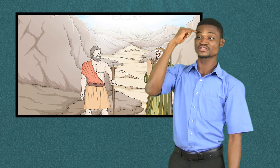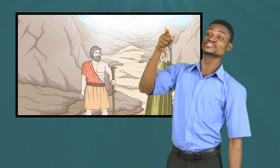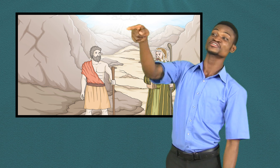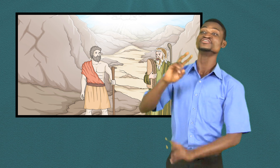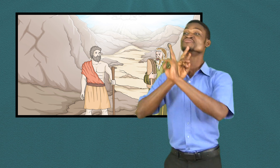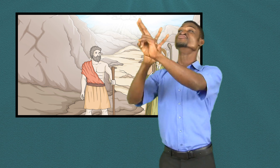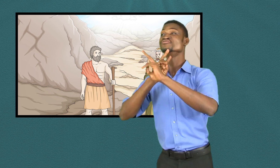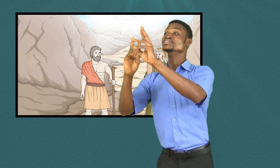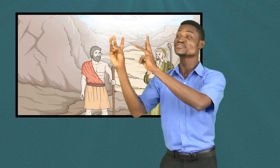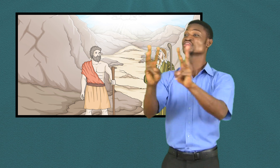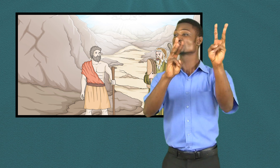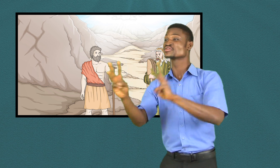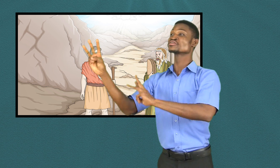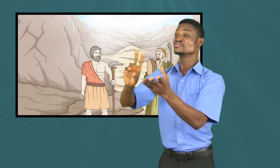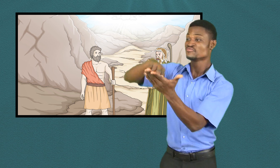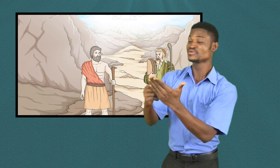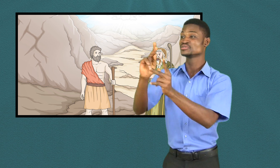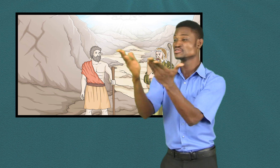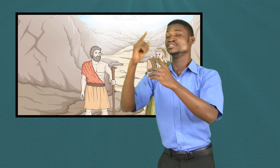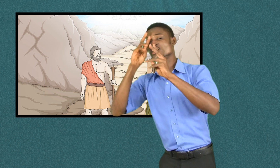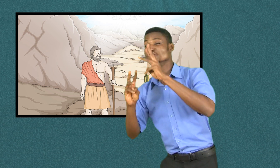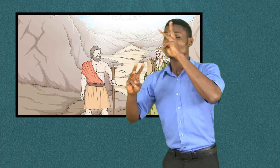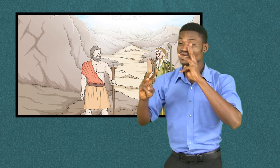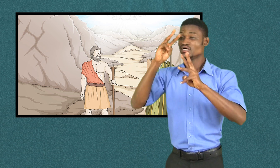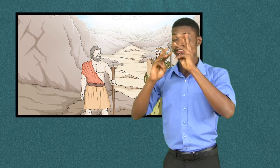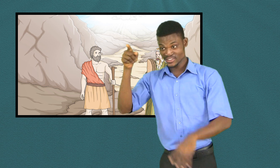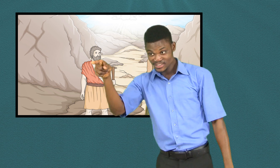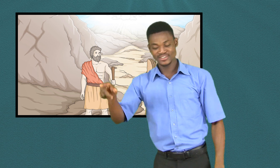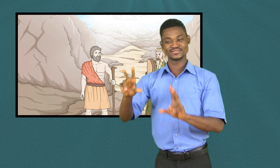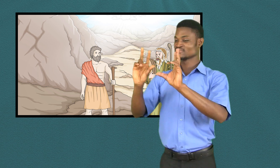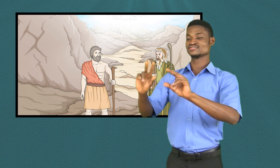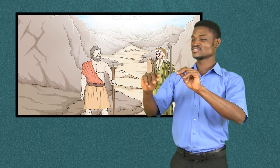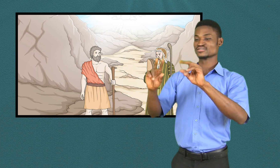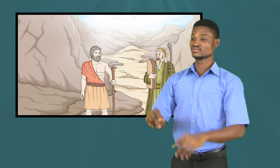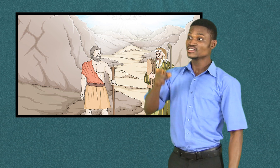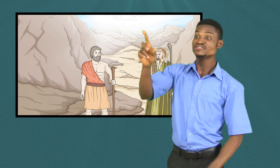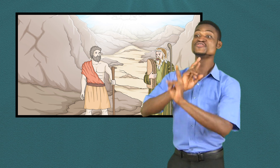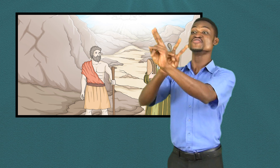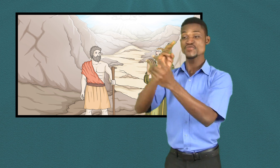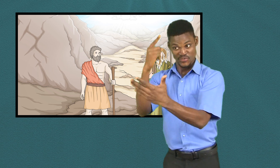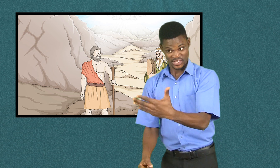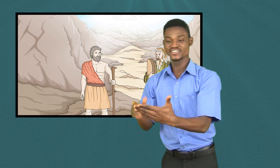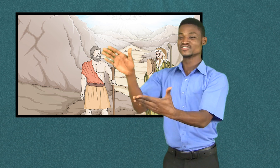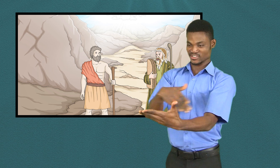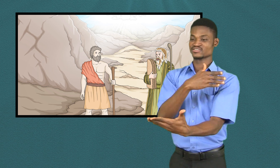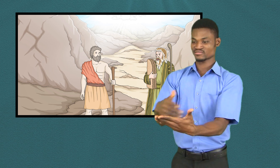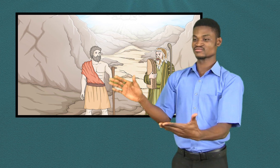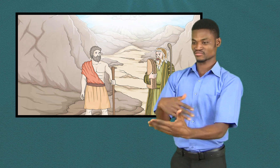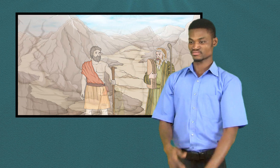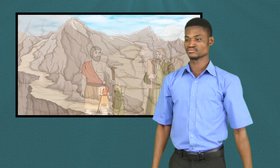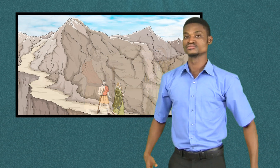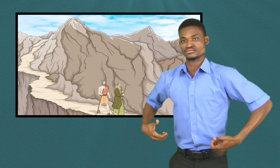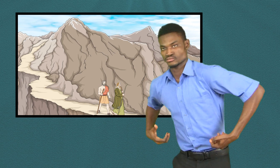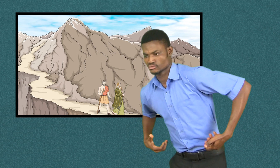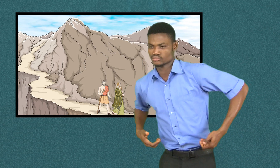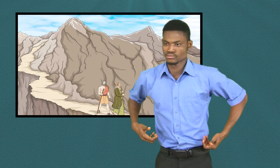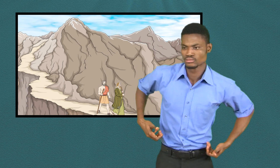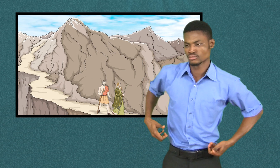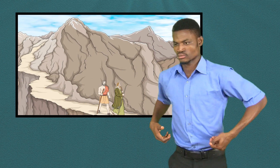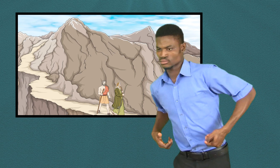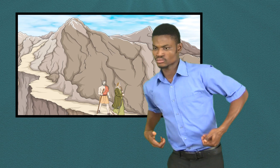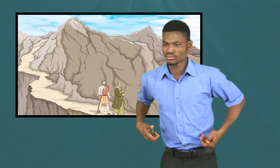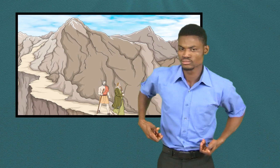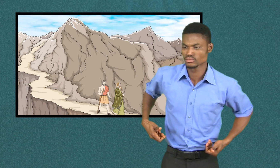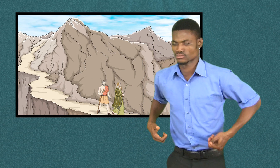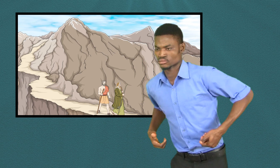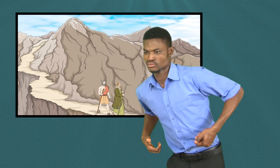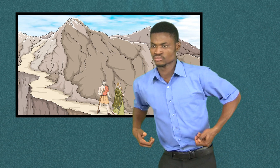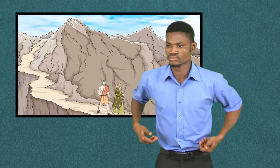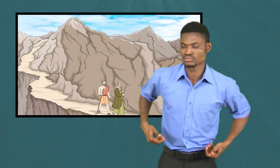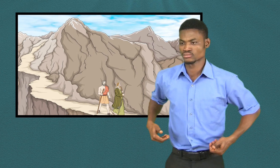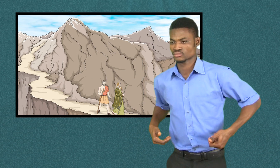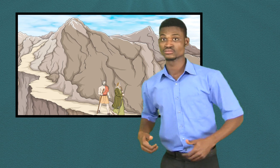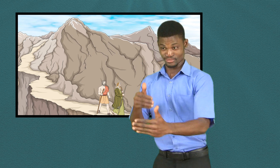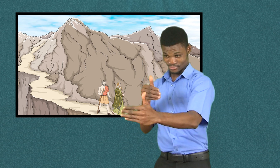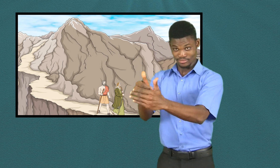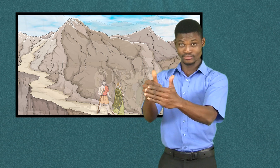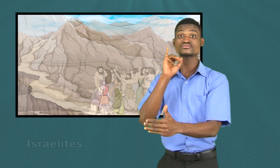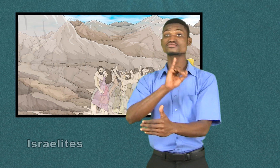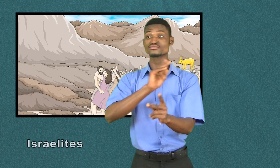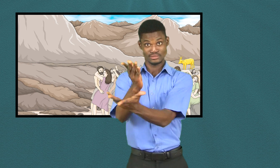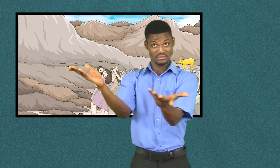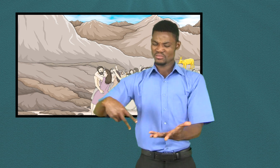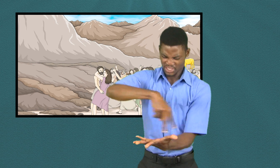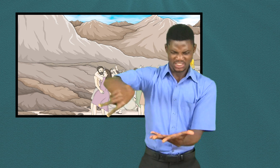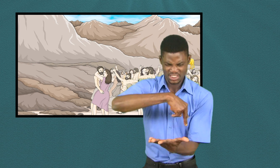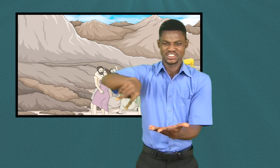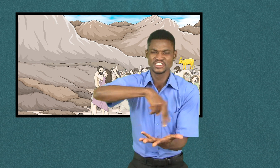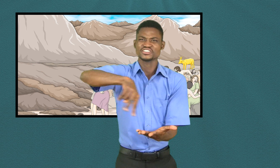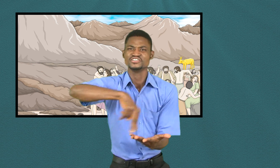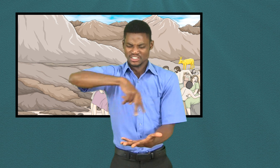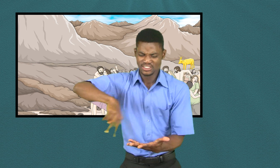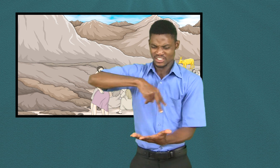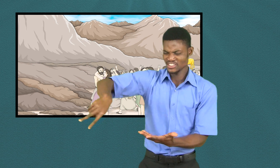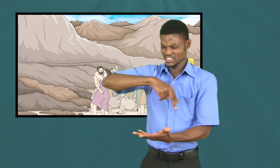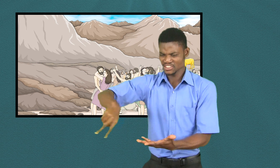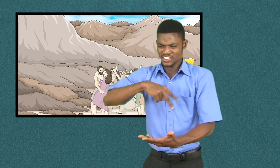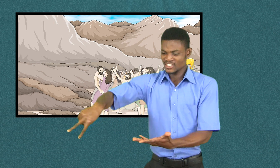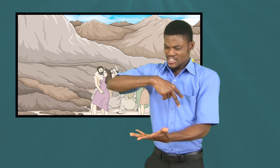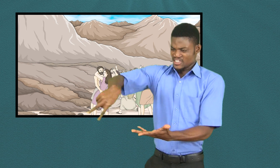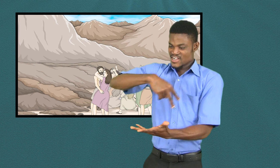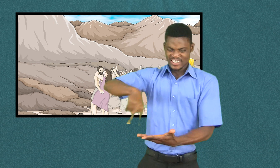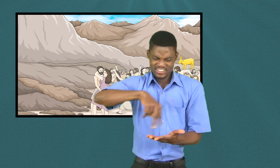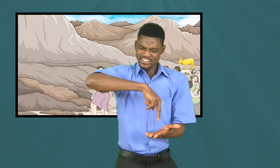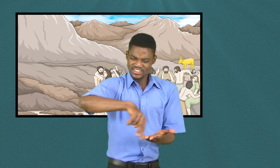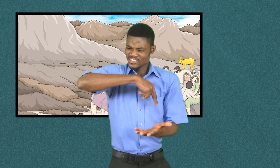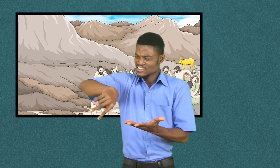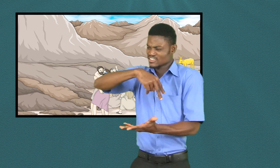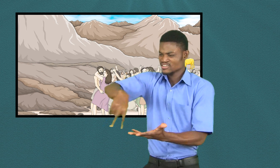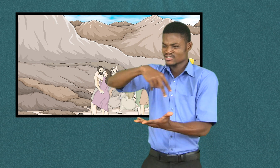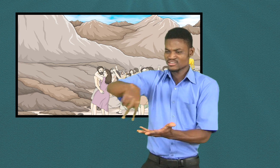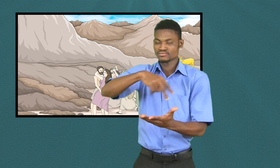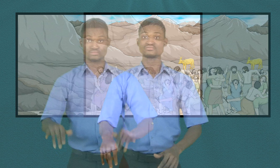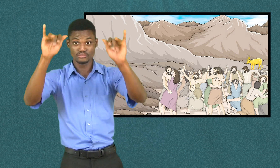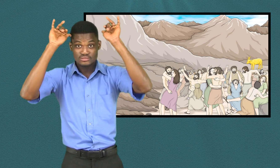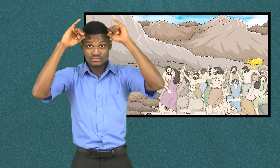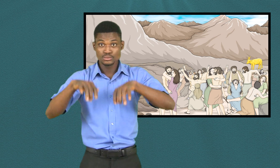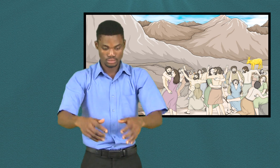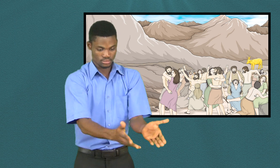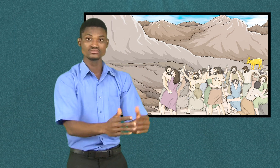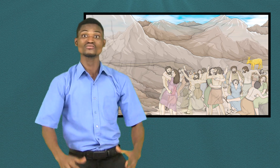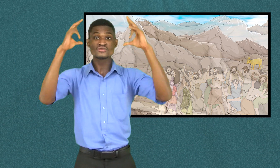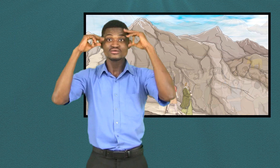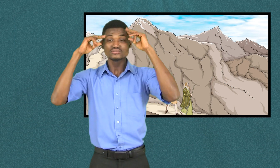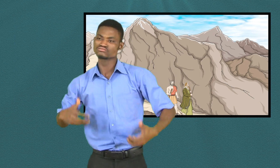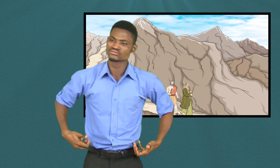But Moses replied: “It is neither the cry of victory nor the cry of defeat;